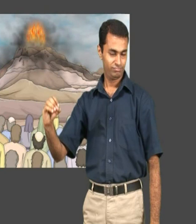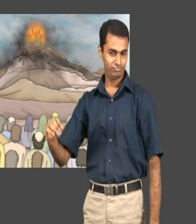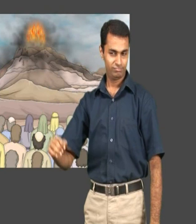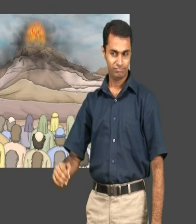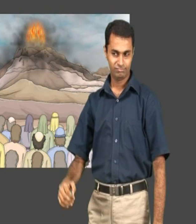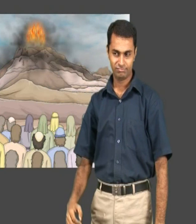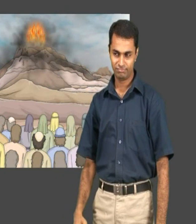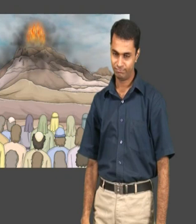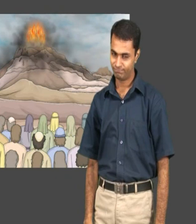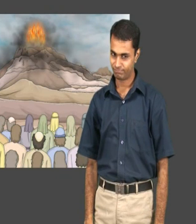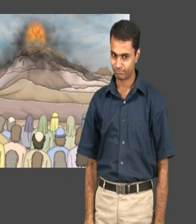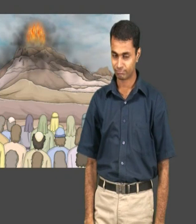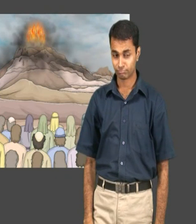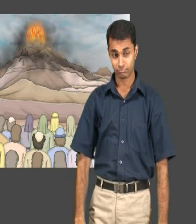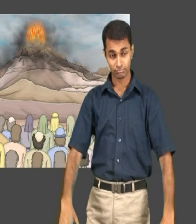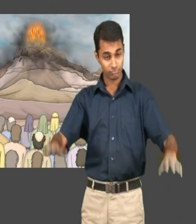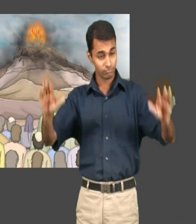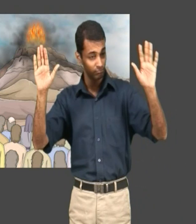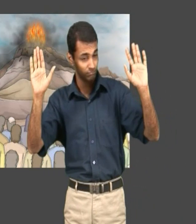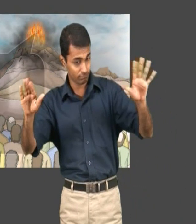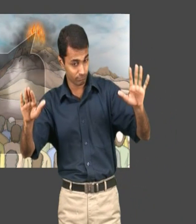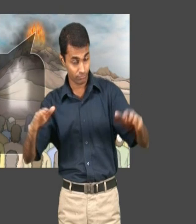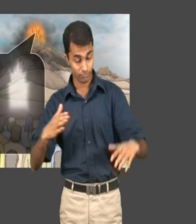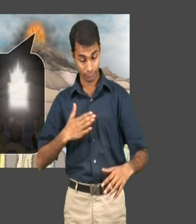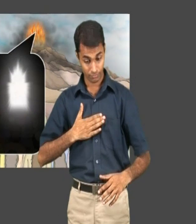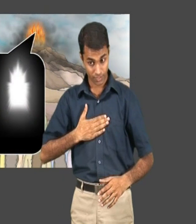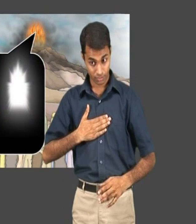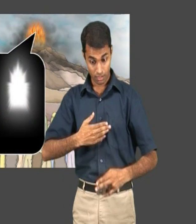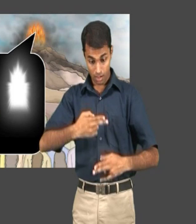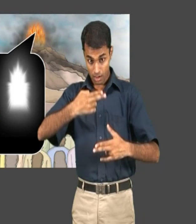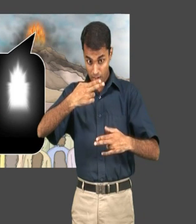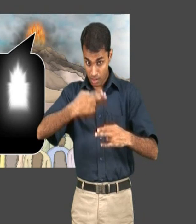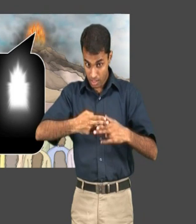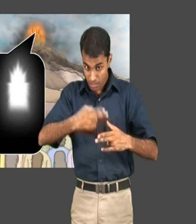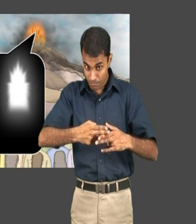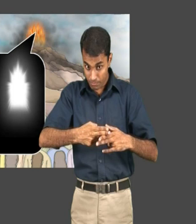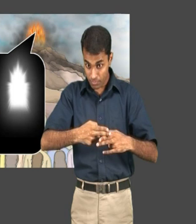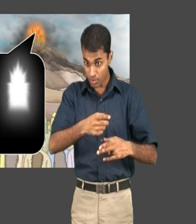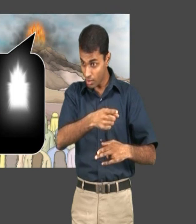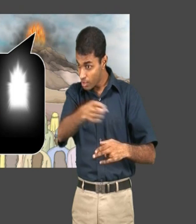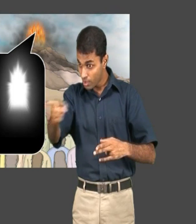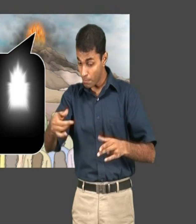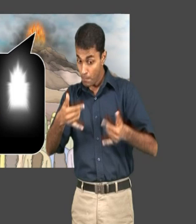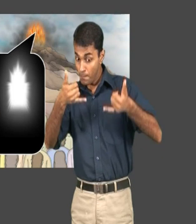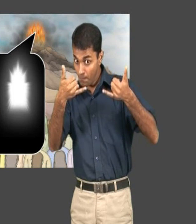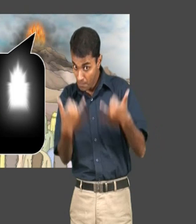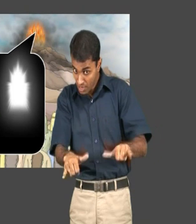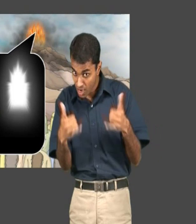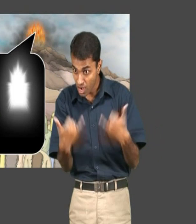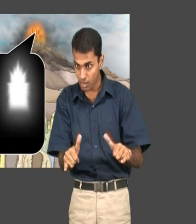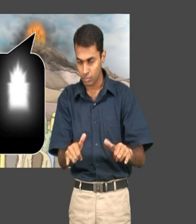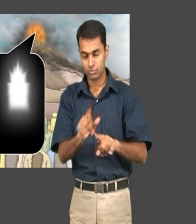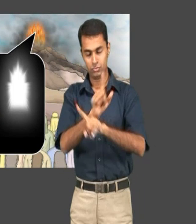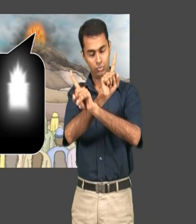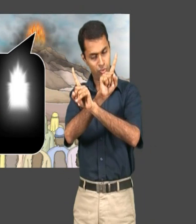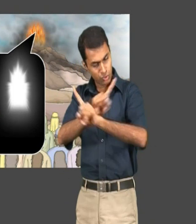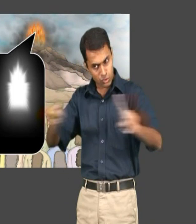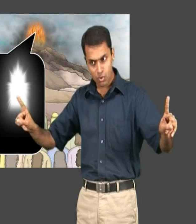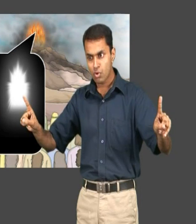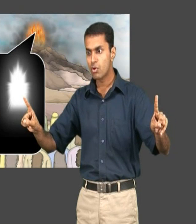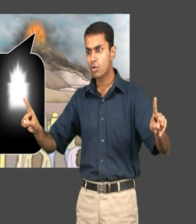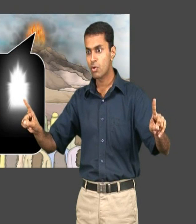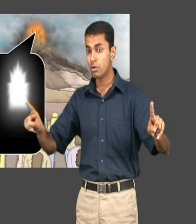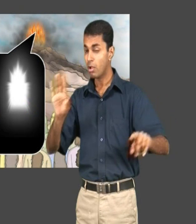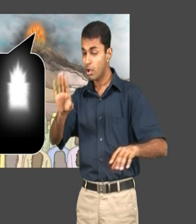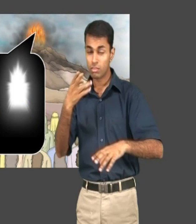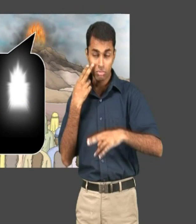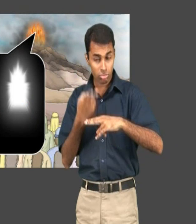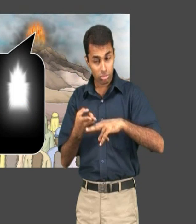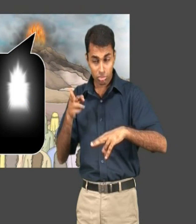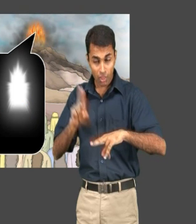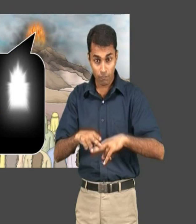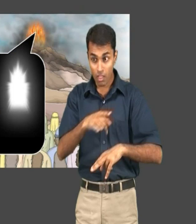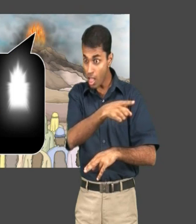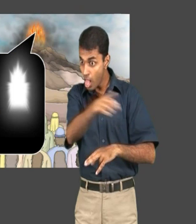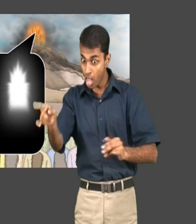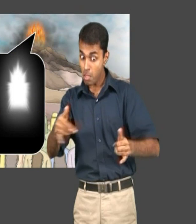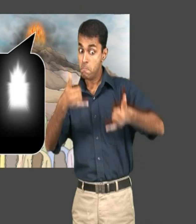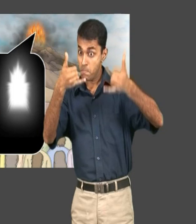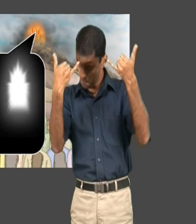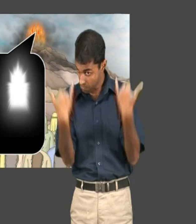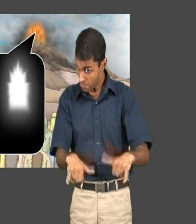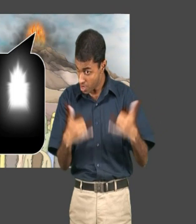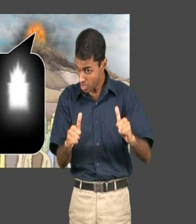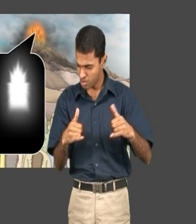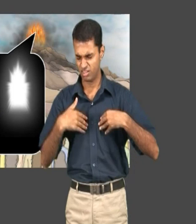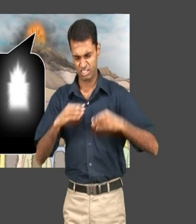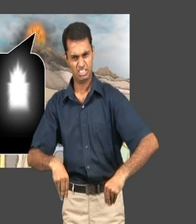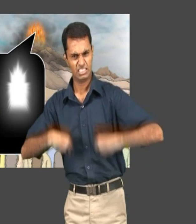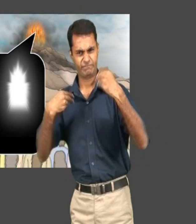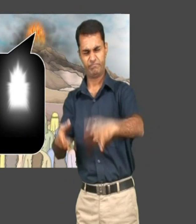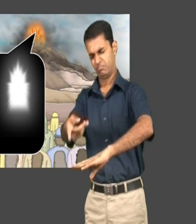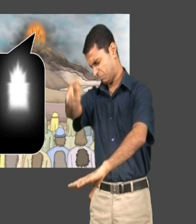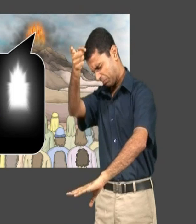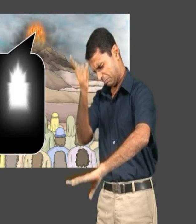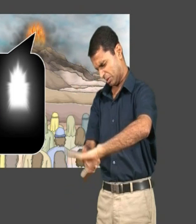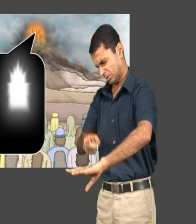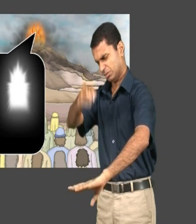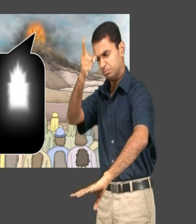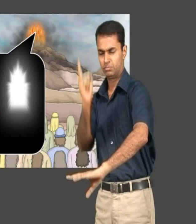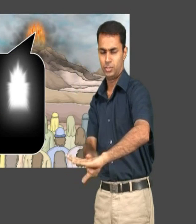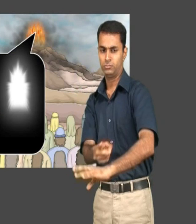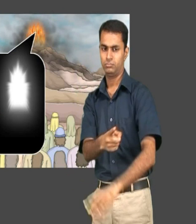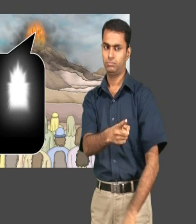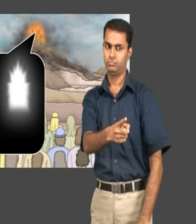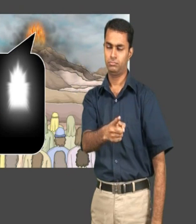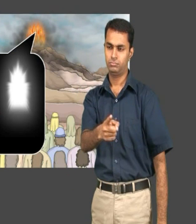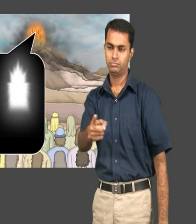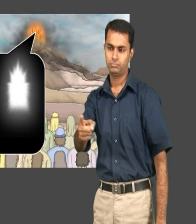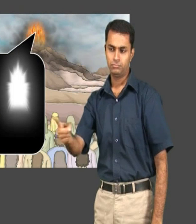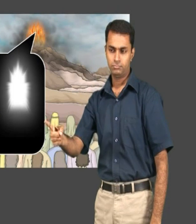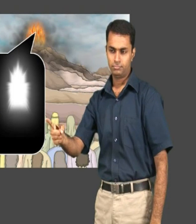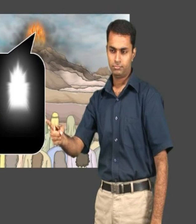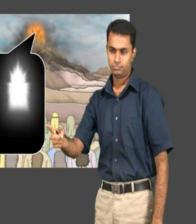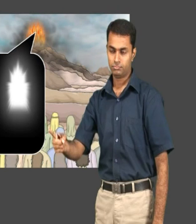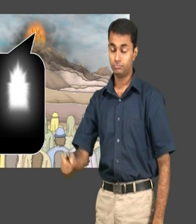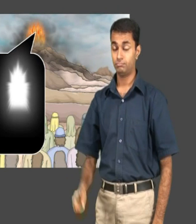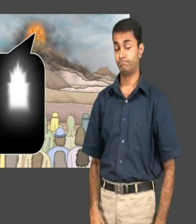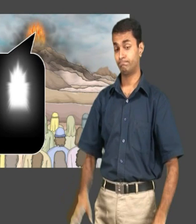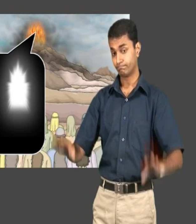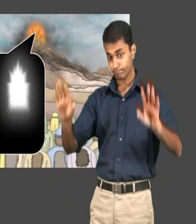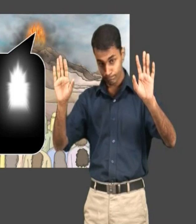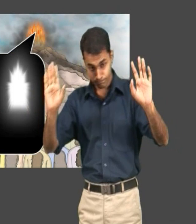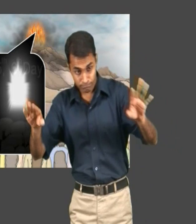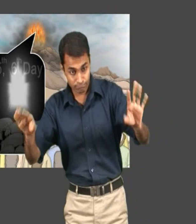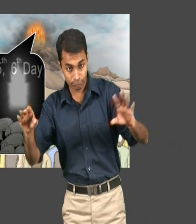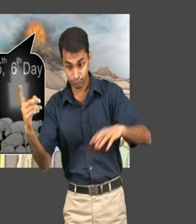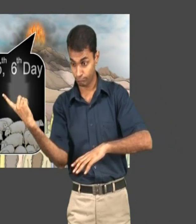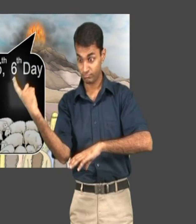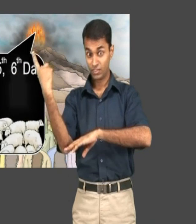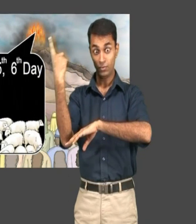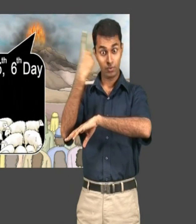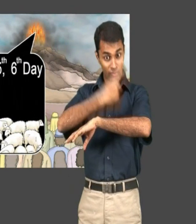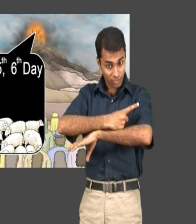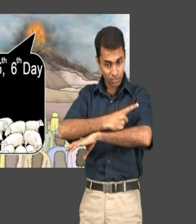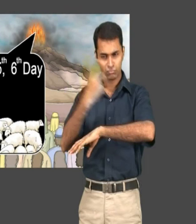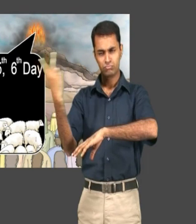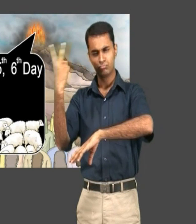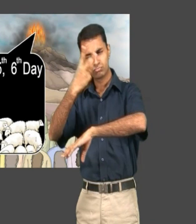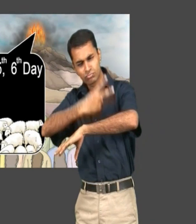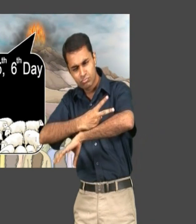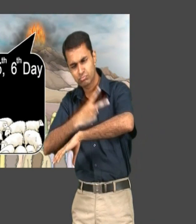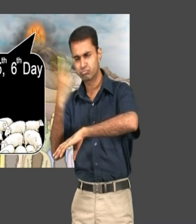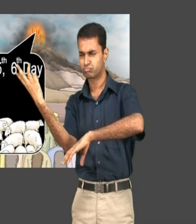You shall not take the name of the LORD your God in vain, for the LORD will not leave anyone unpunished who takes His name in vain.